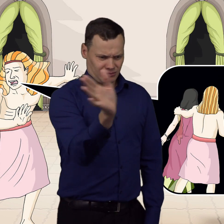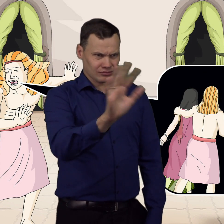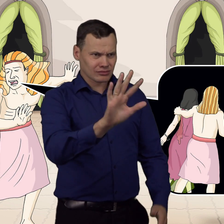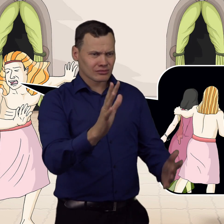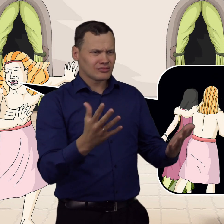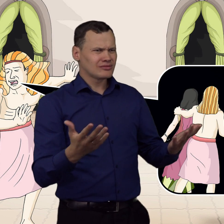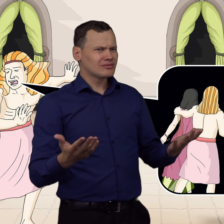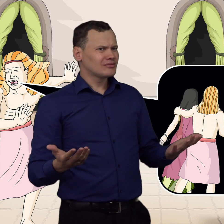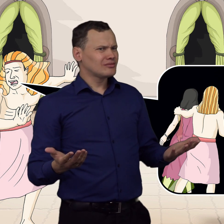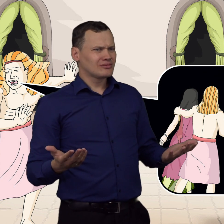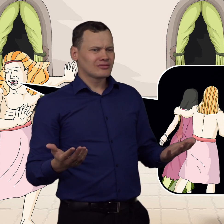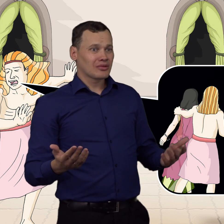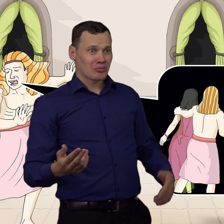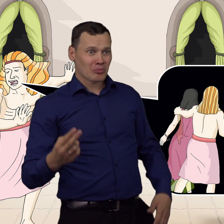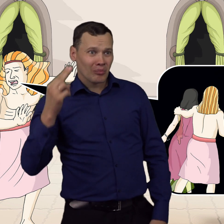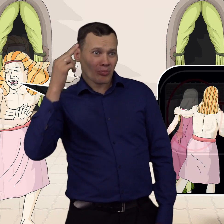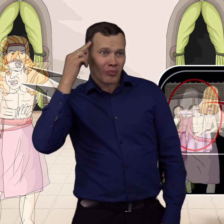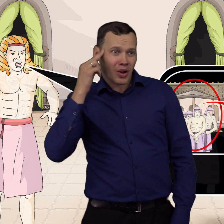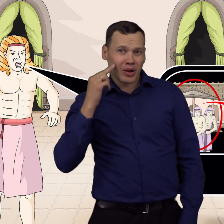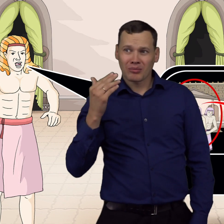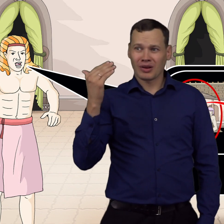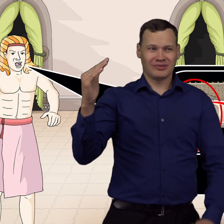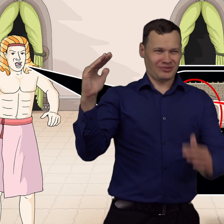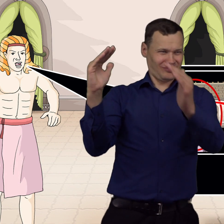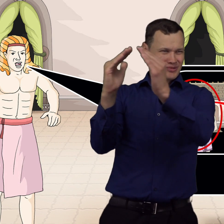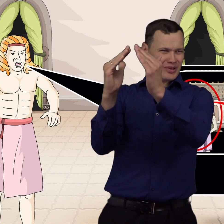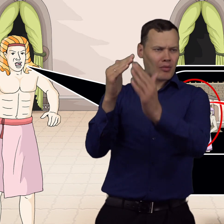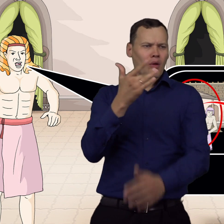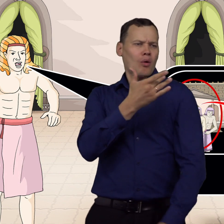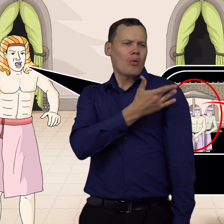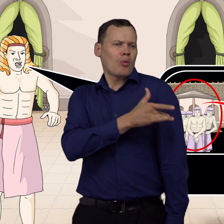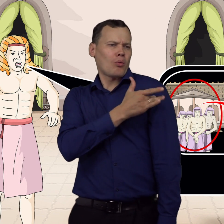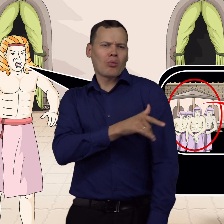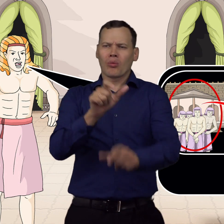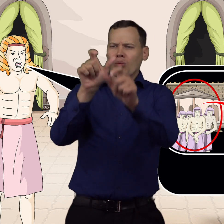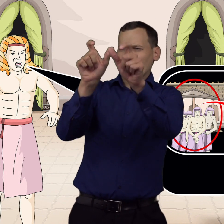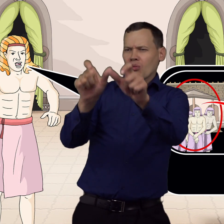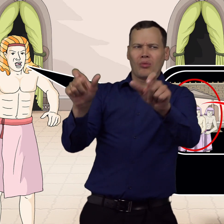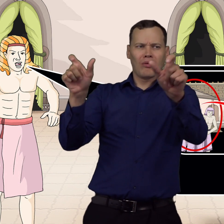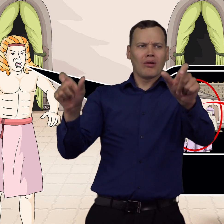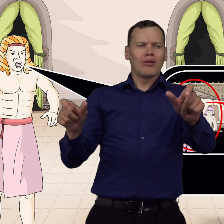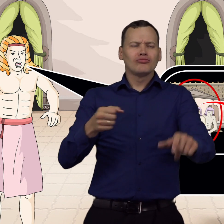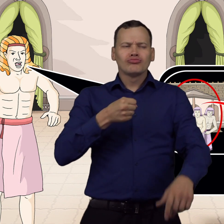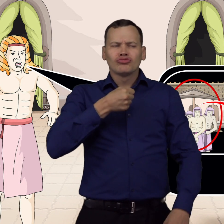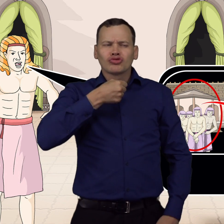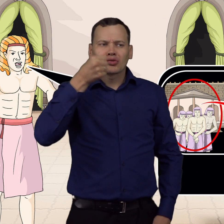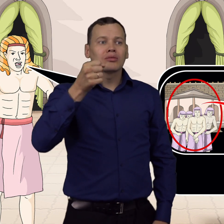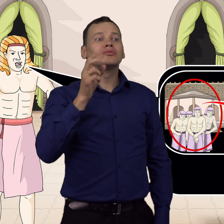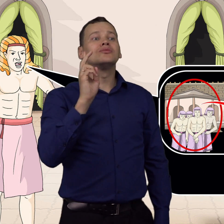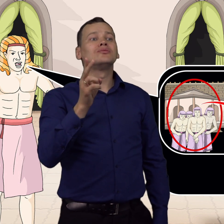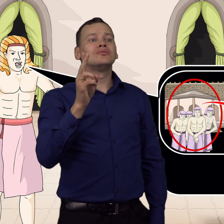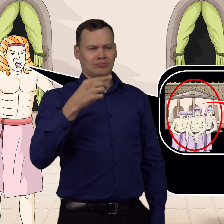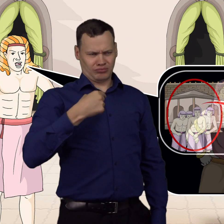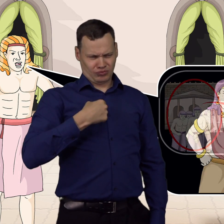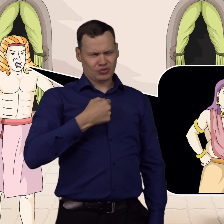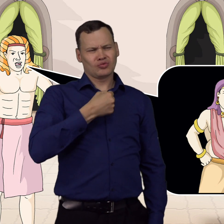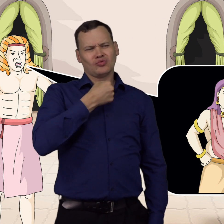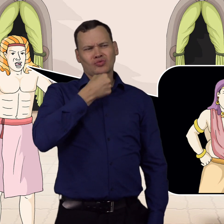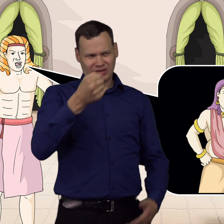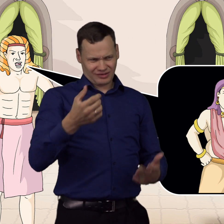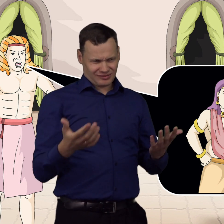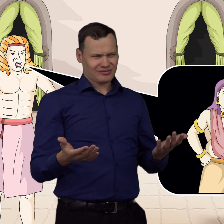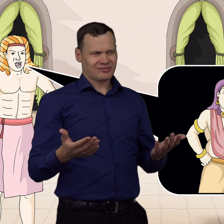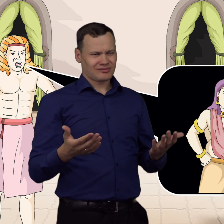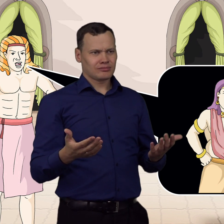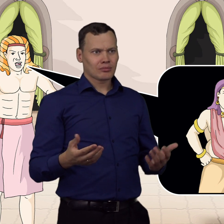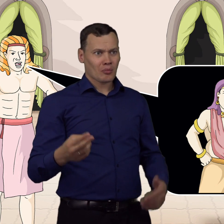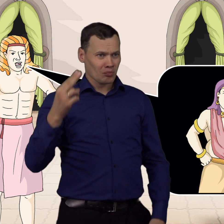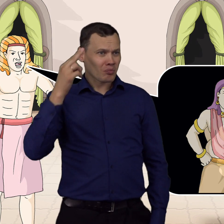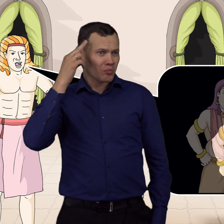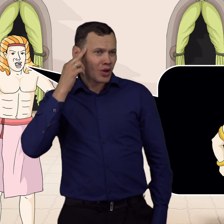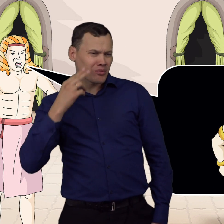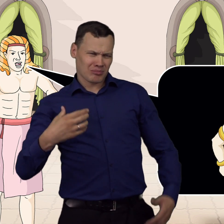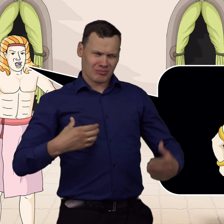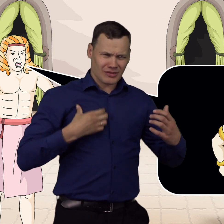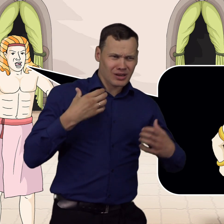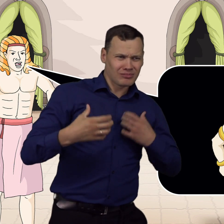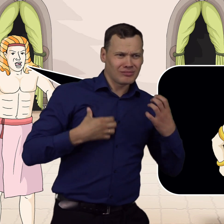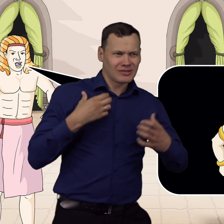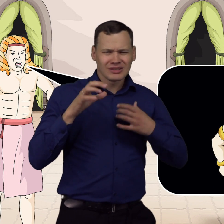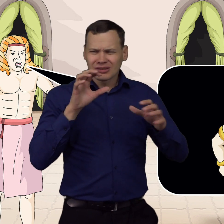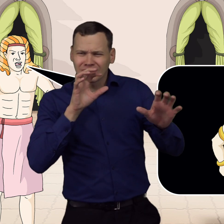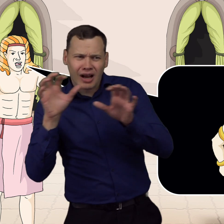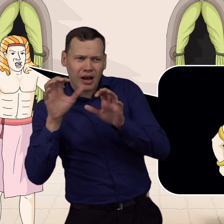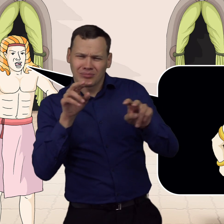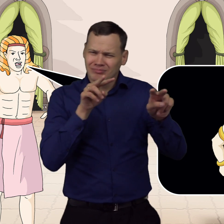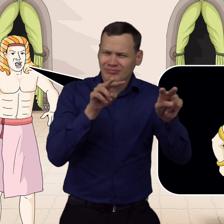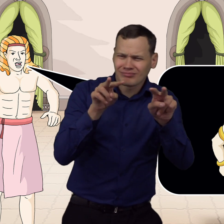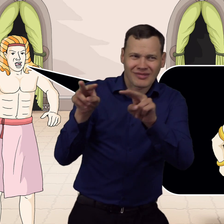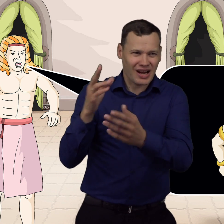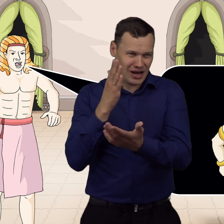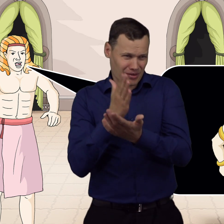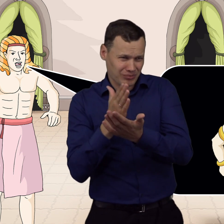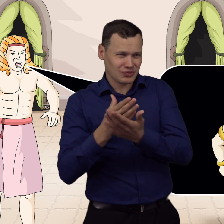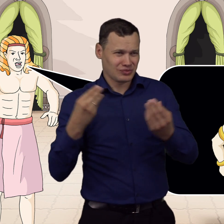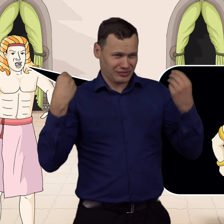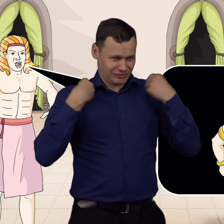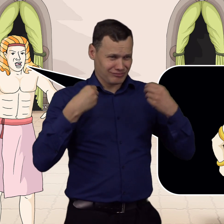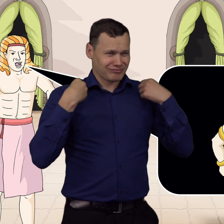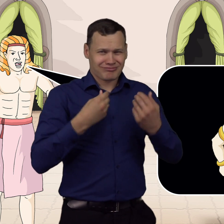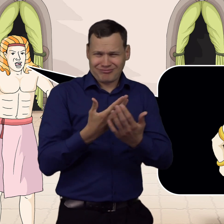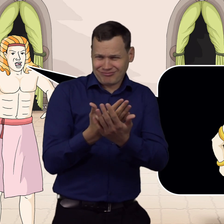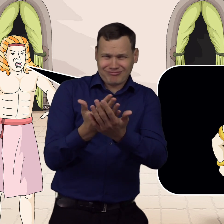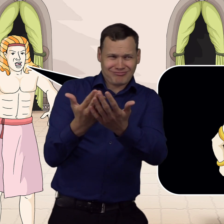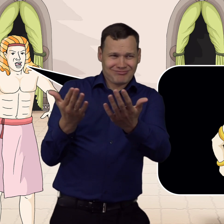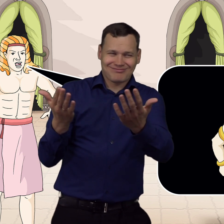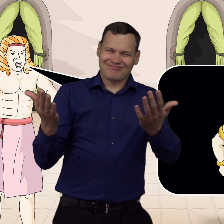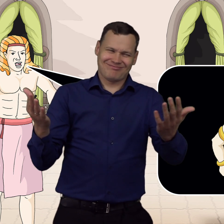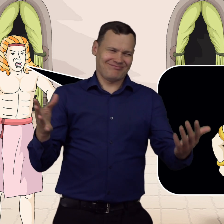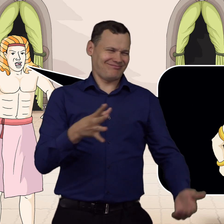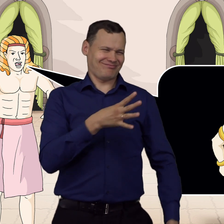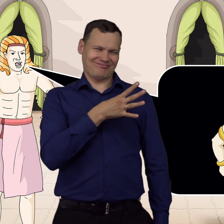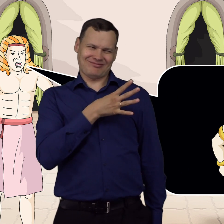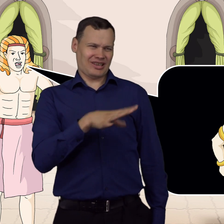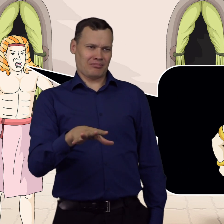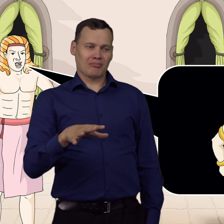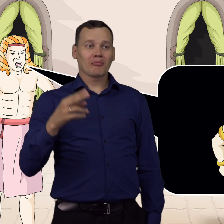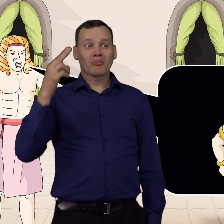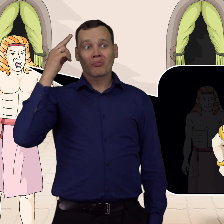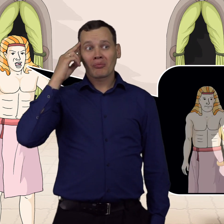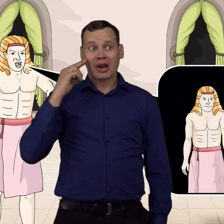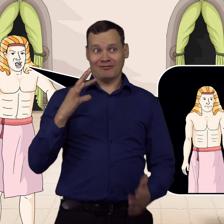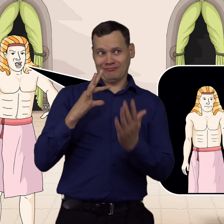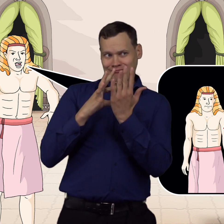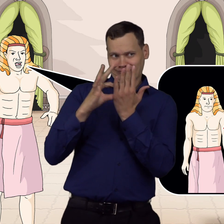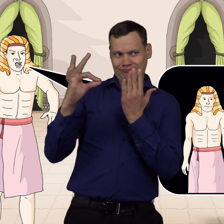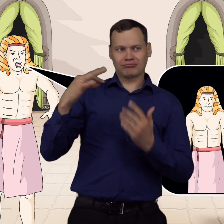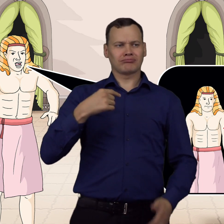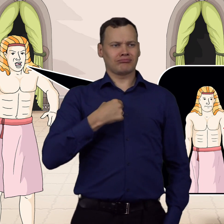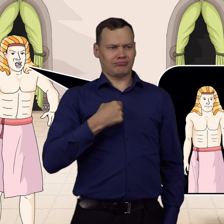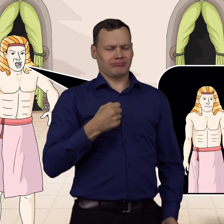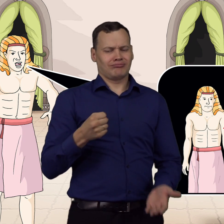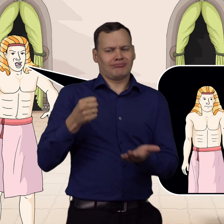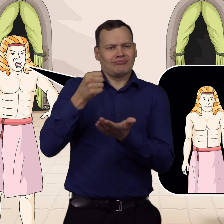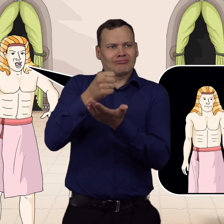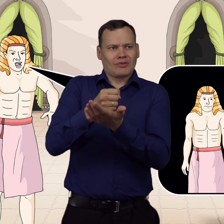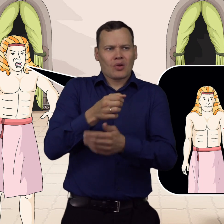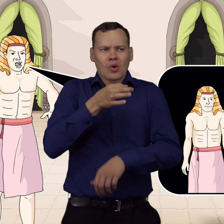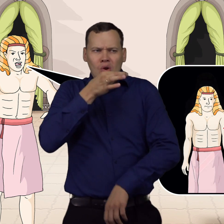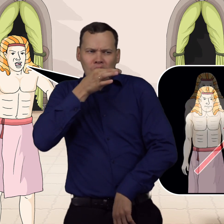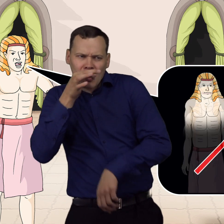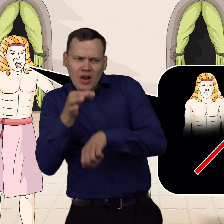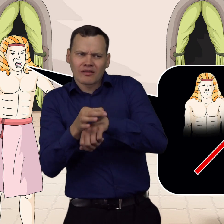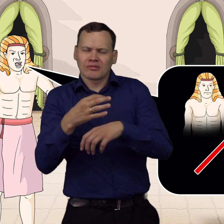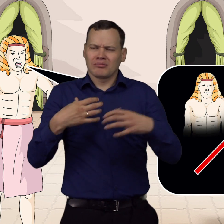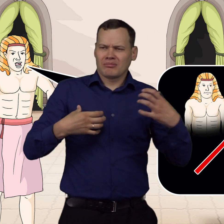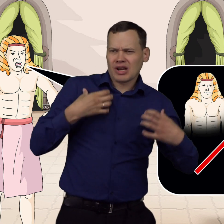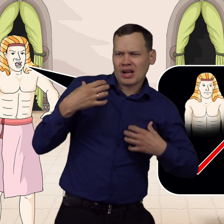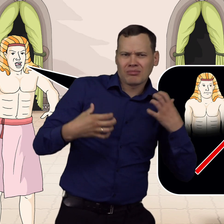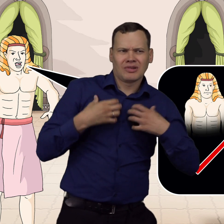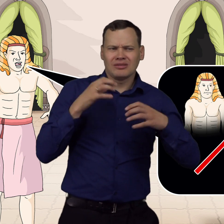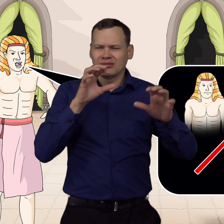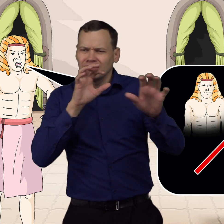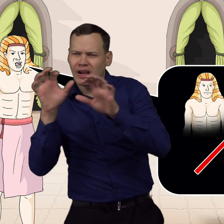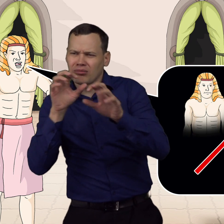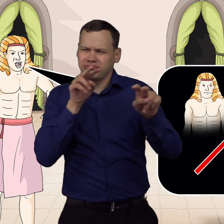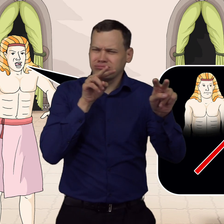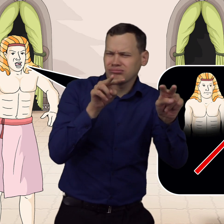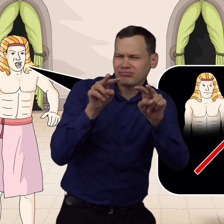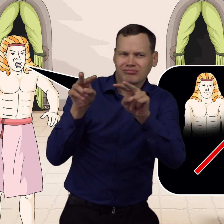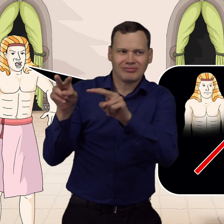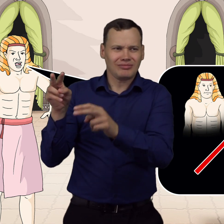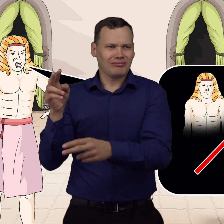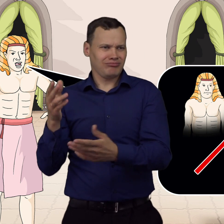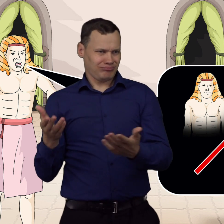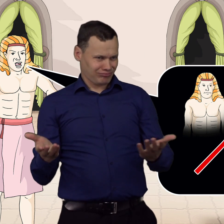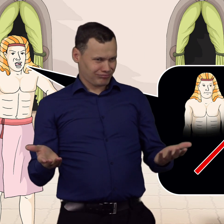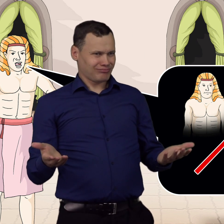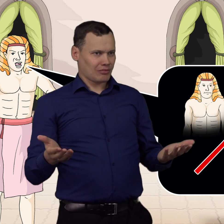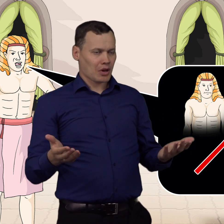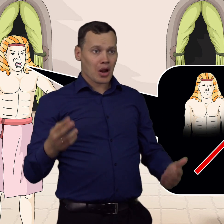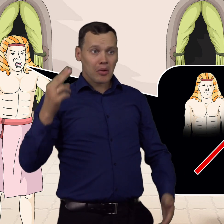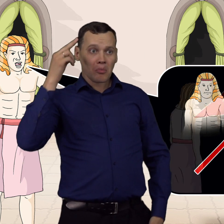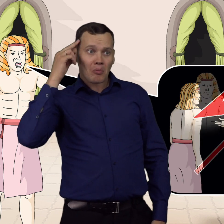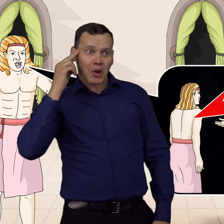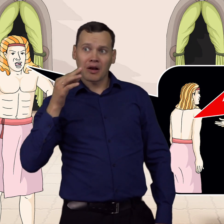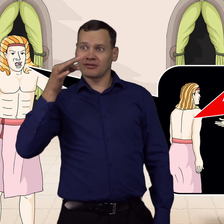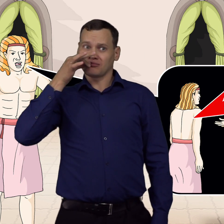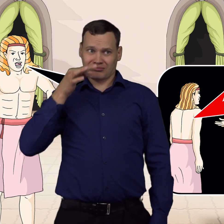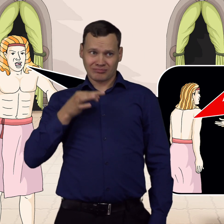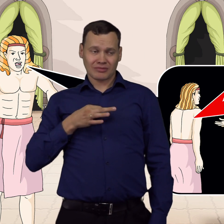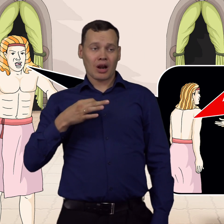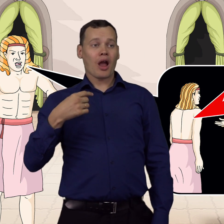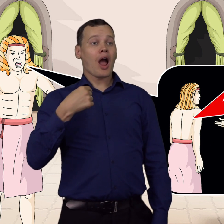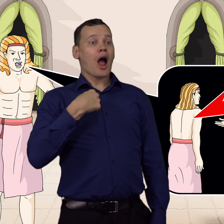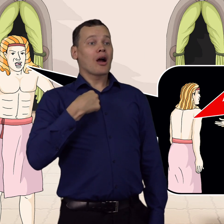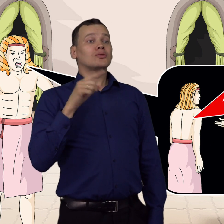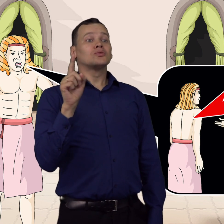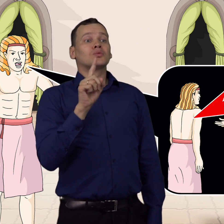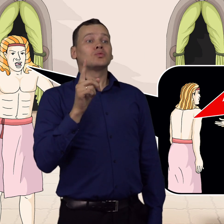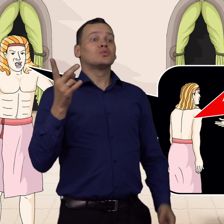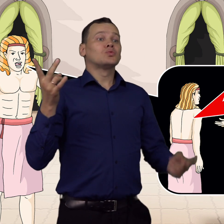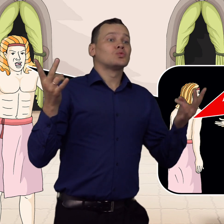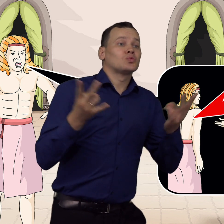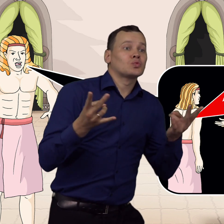“Look,” he said to his master’s wife, “with me here, my master does not concern himself with anything in his house, and he has entrusted everything he owns to my care. No one in this house is greater than I am.